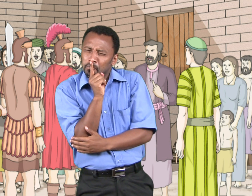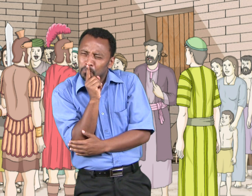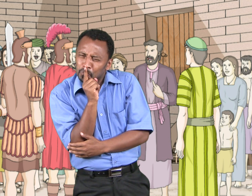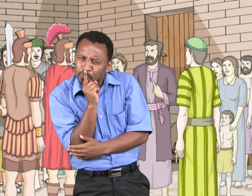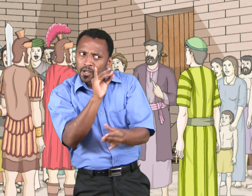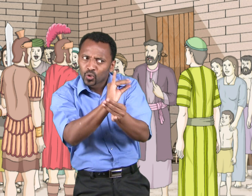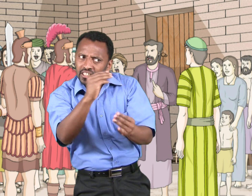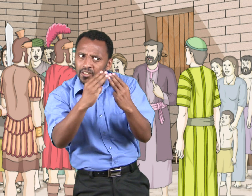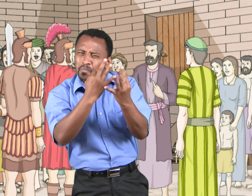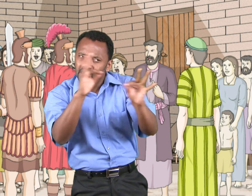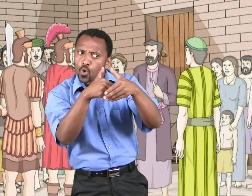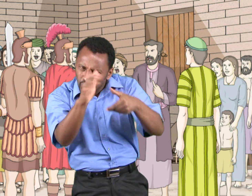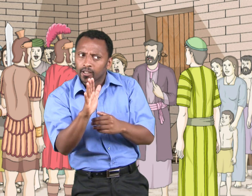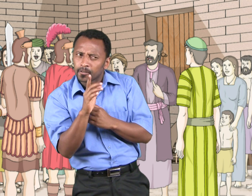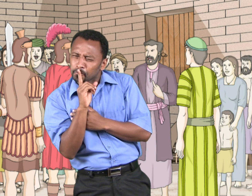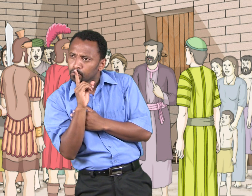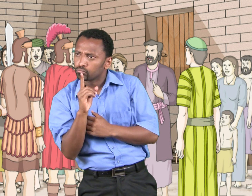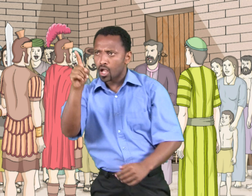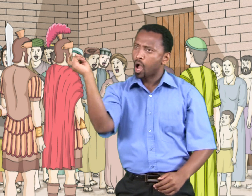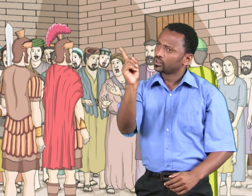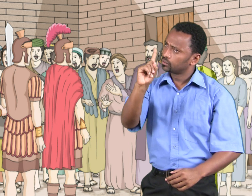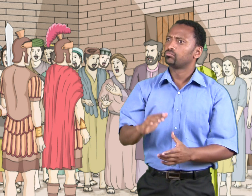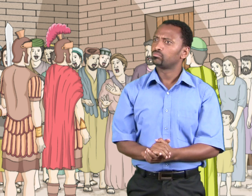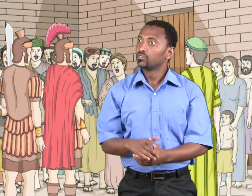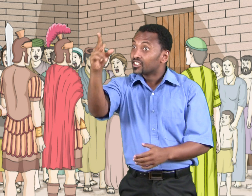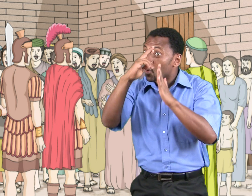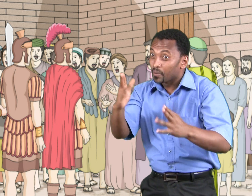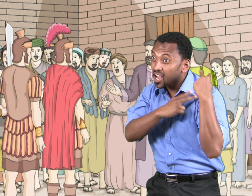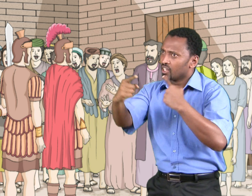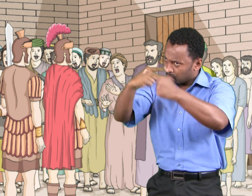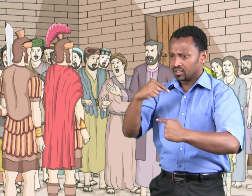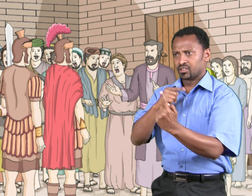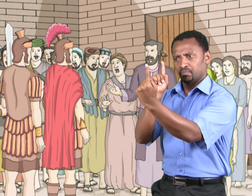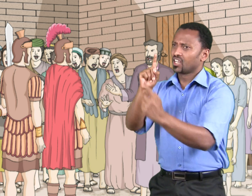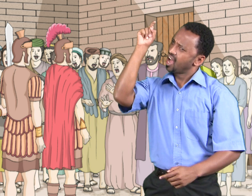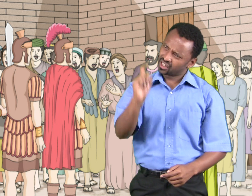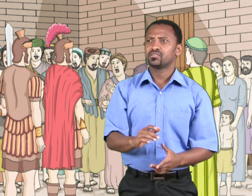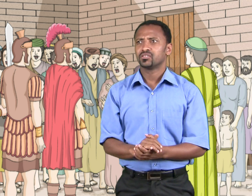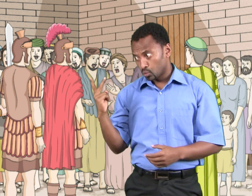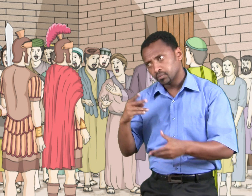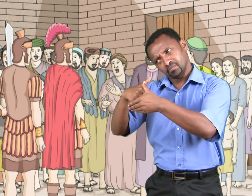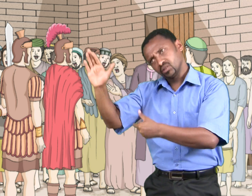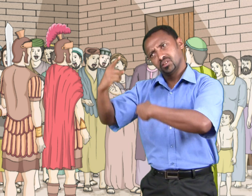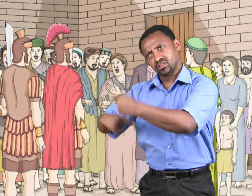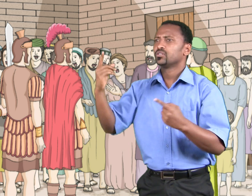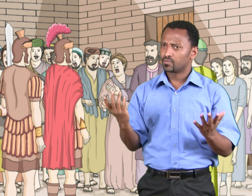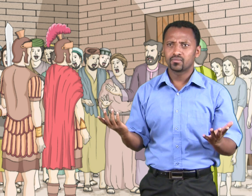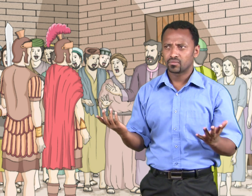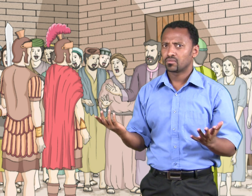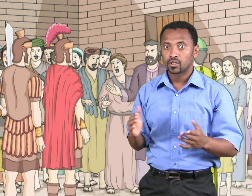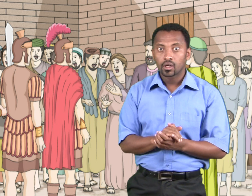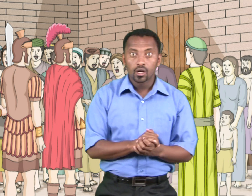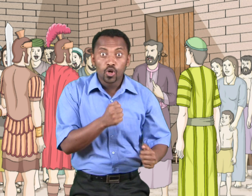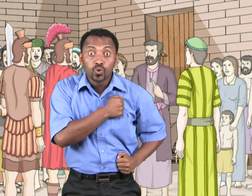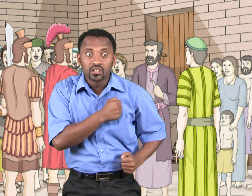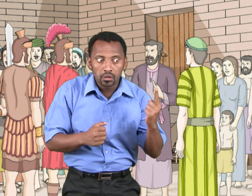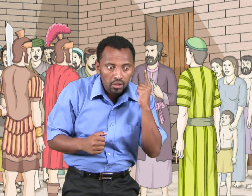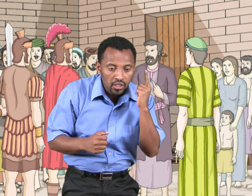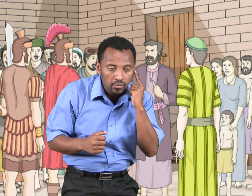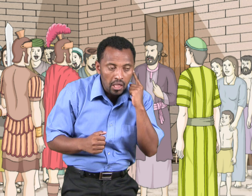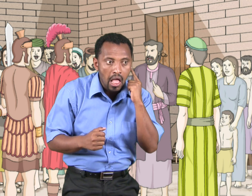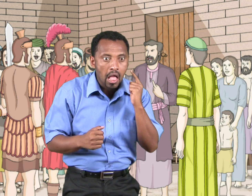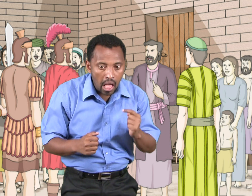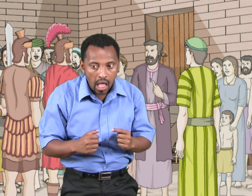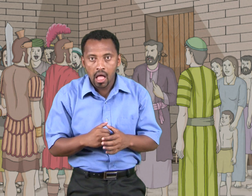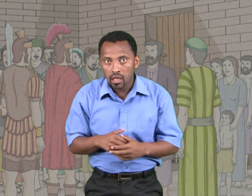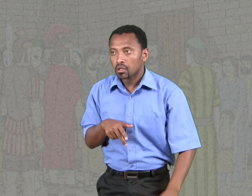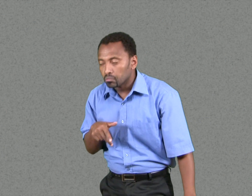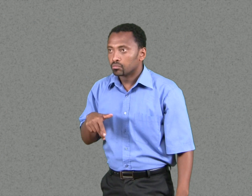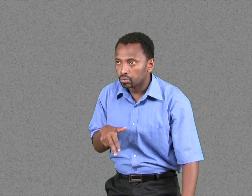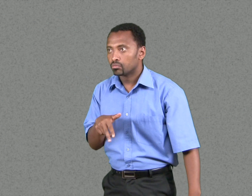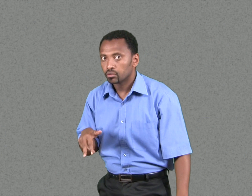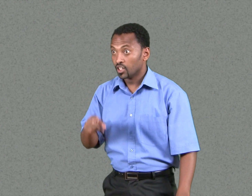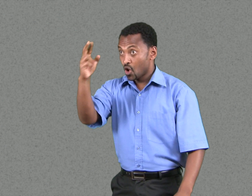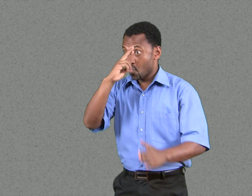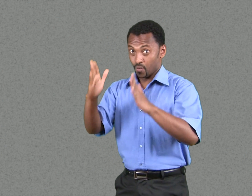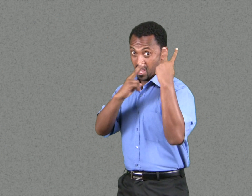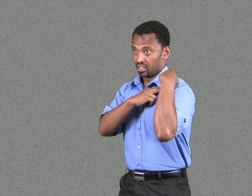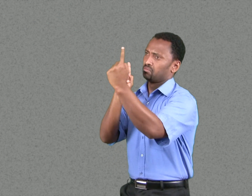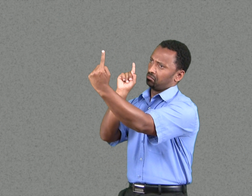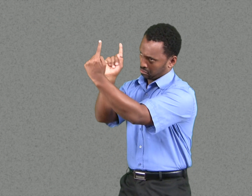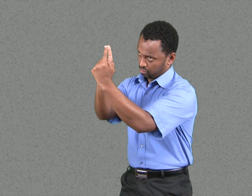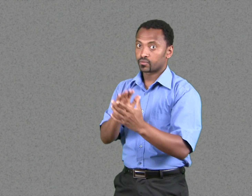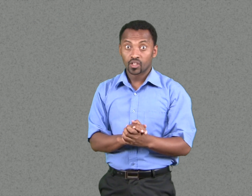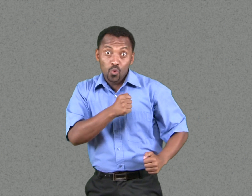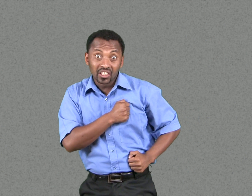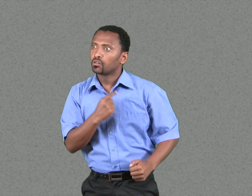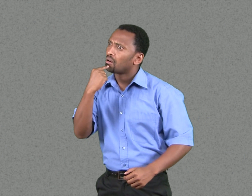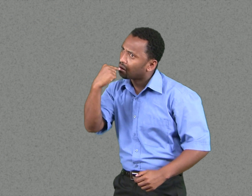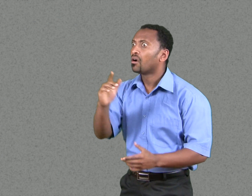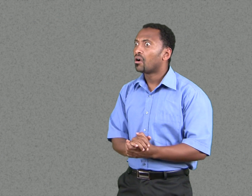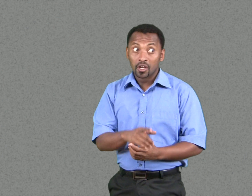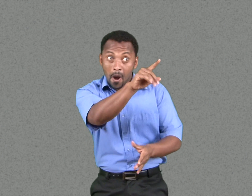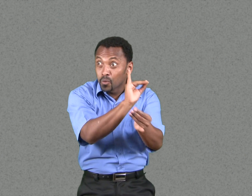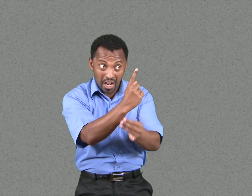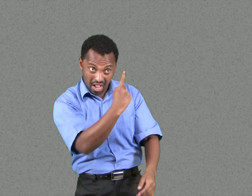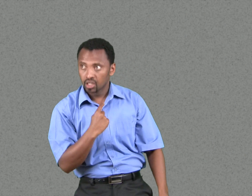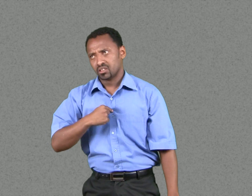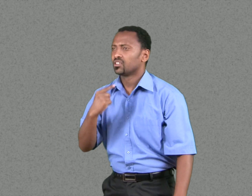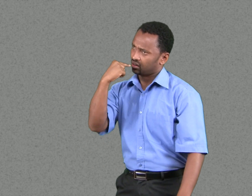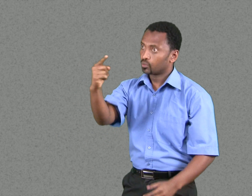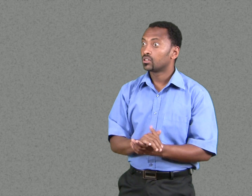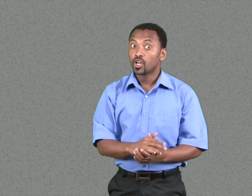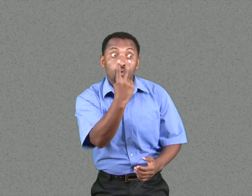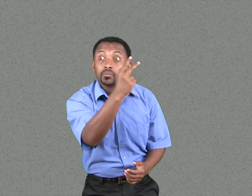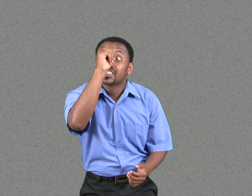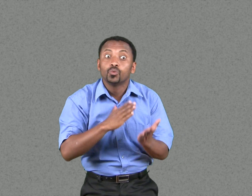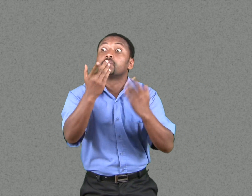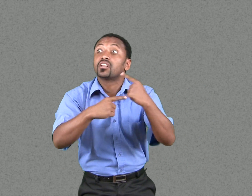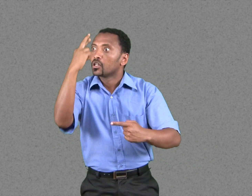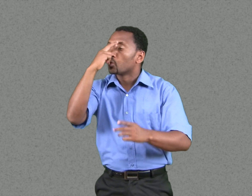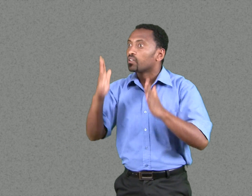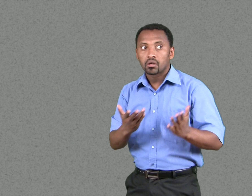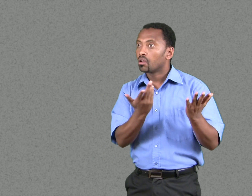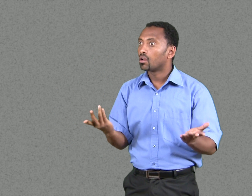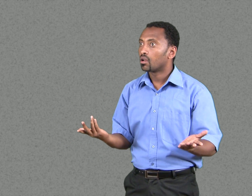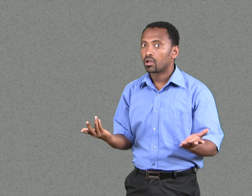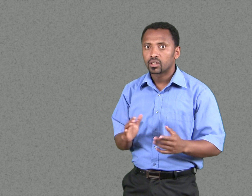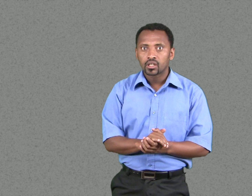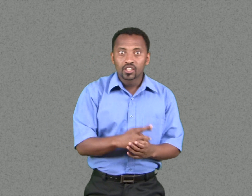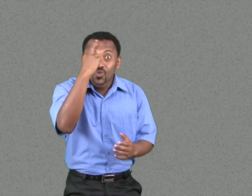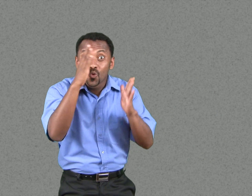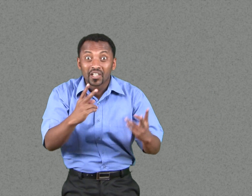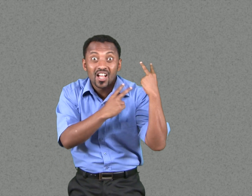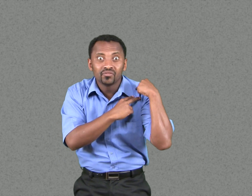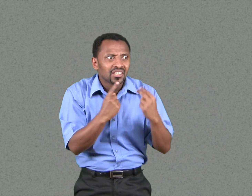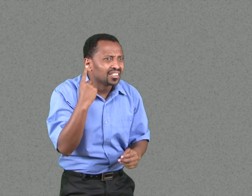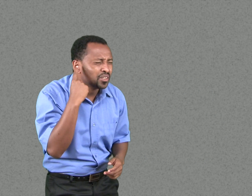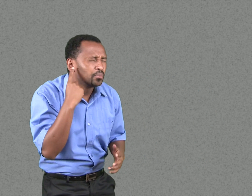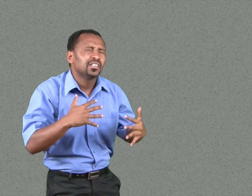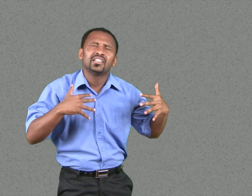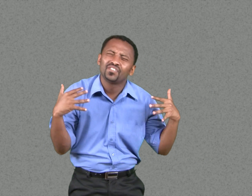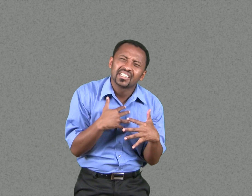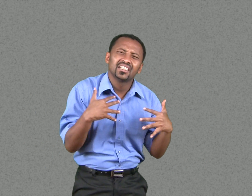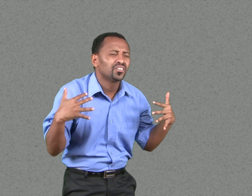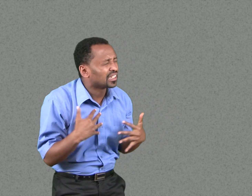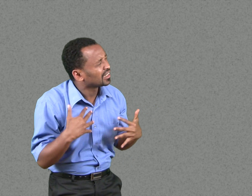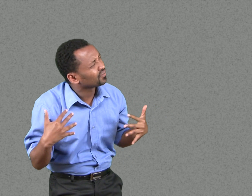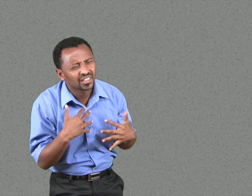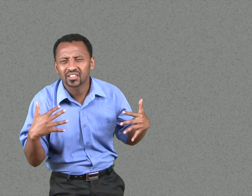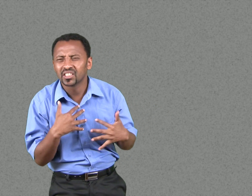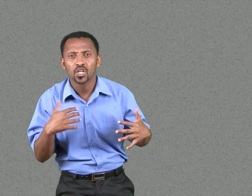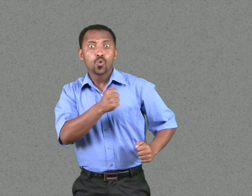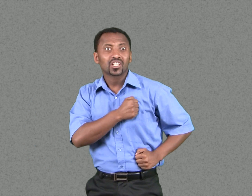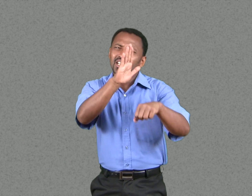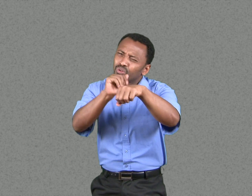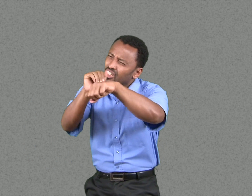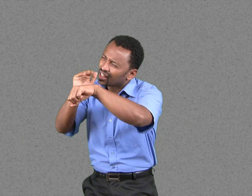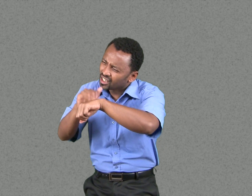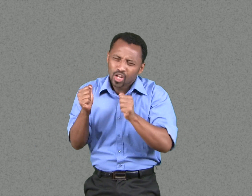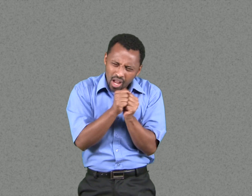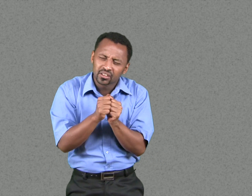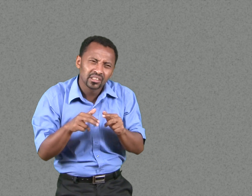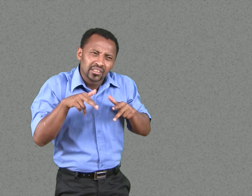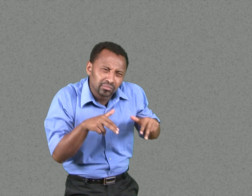And now do they want to send us away secretly? Absolutely not! Let them come themselves and escort us out!”